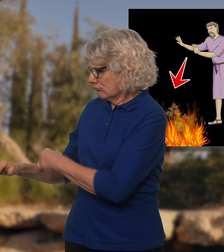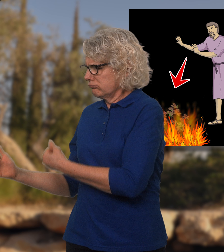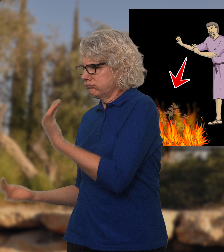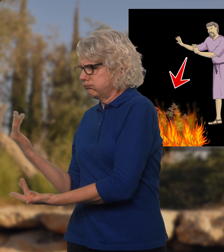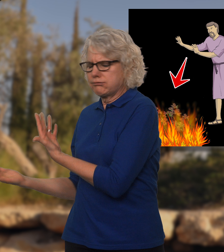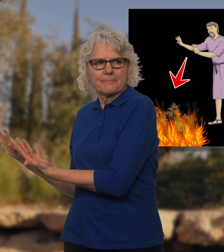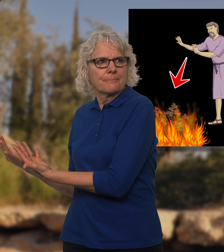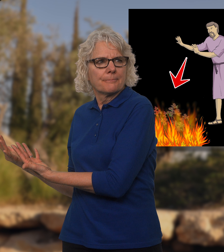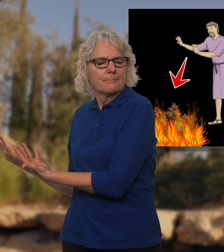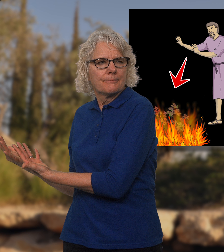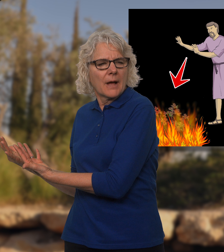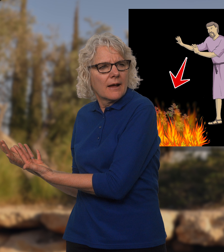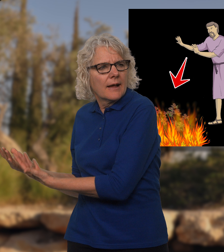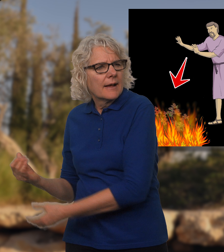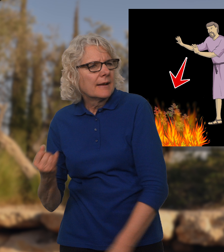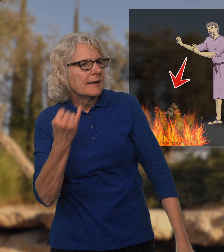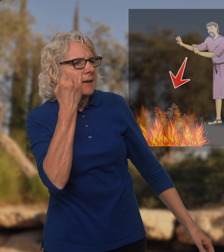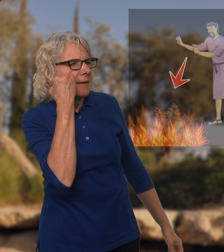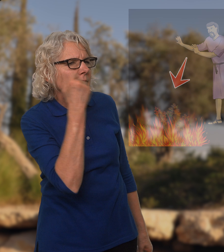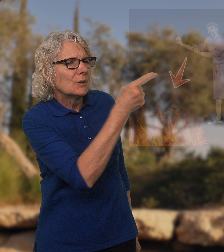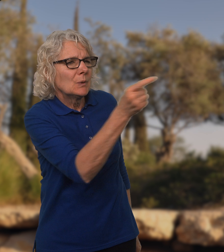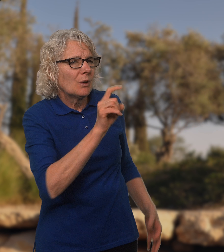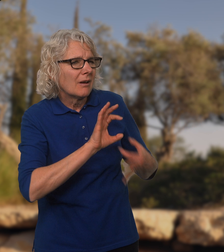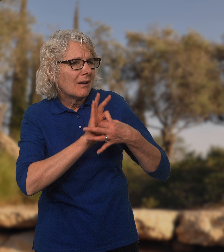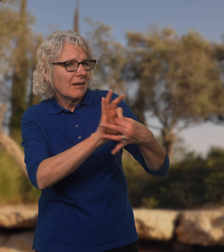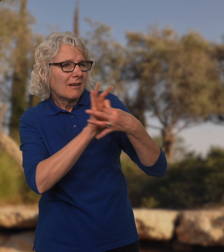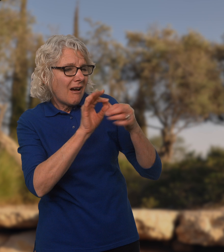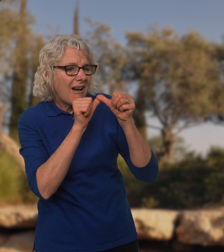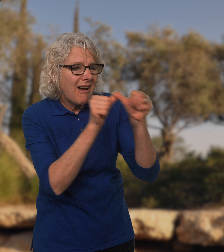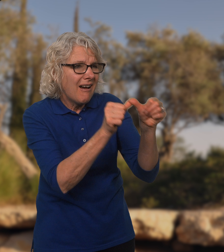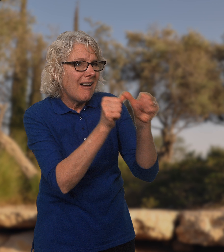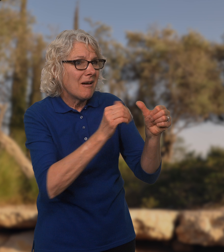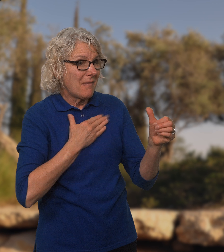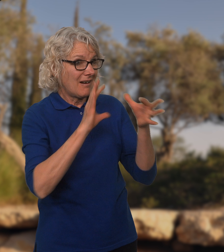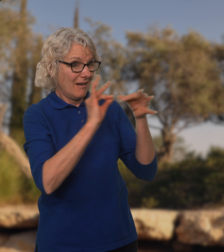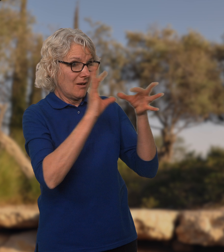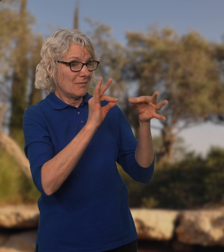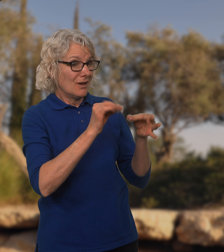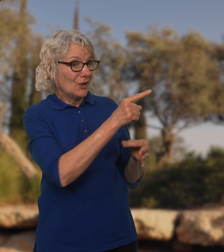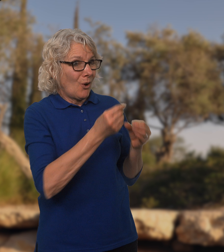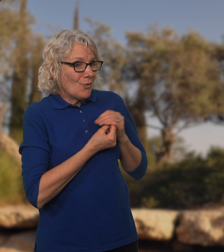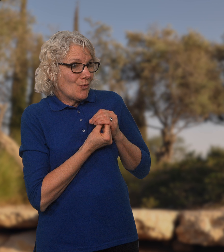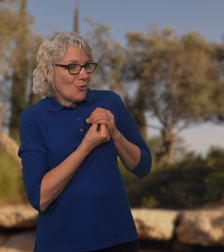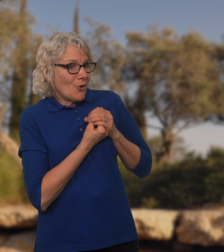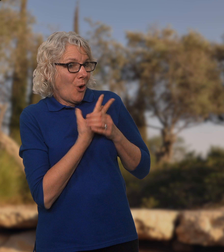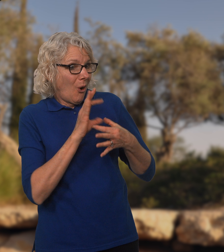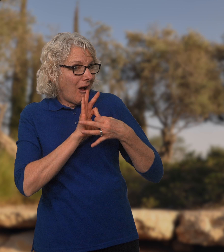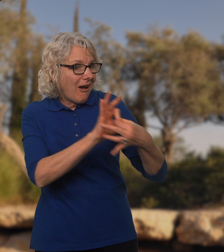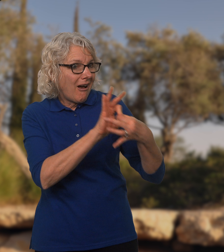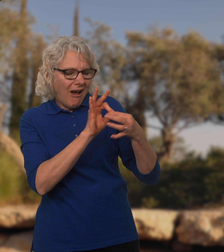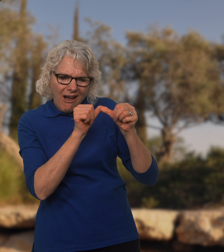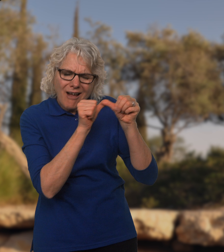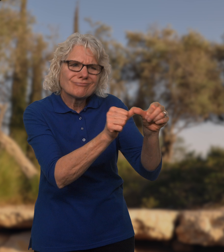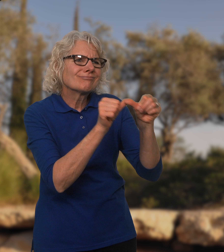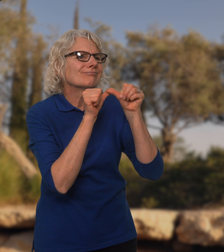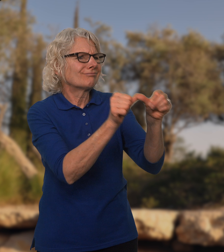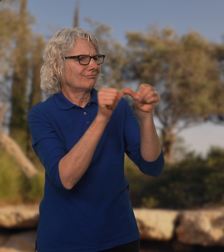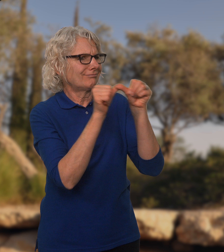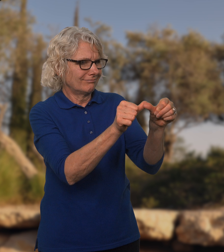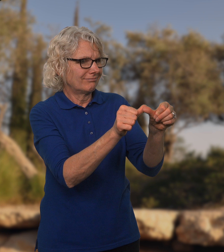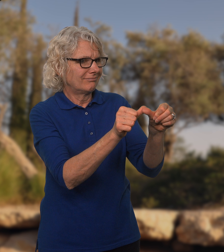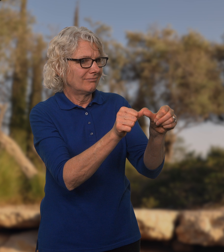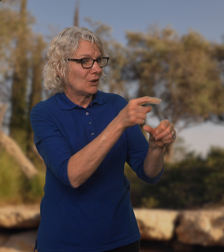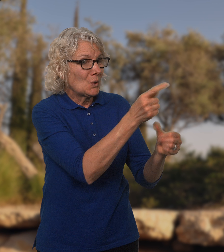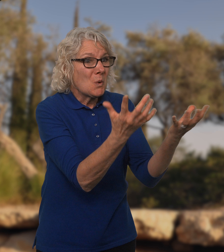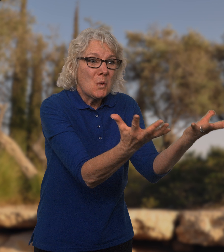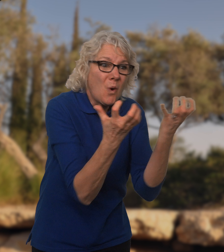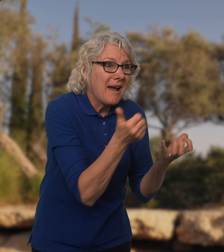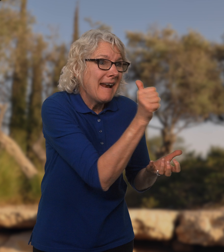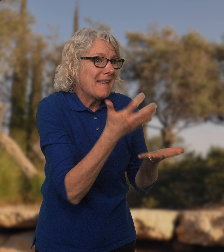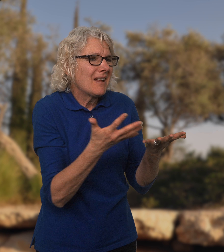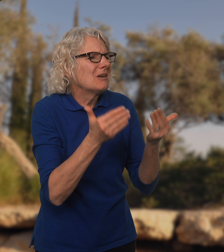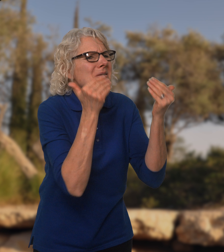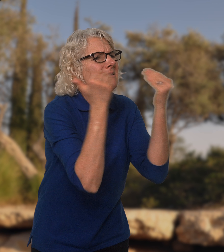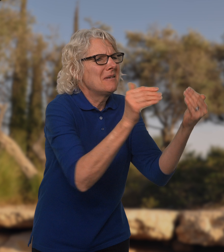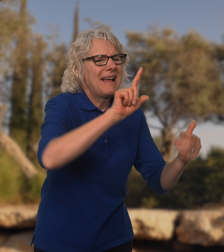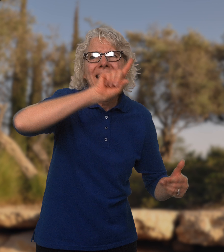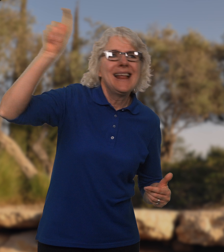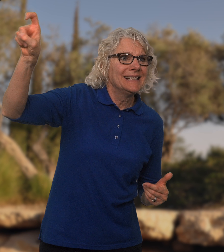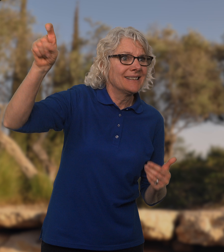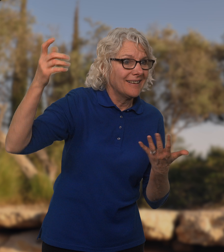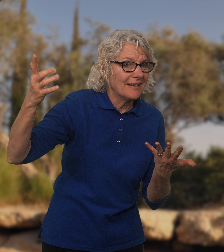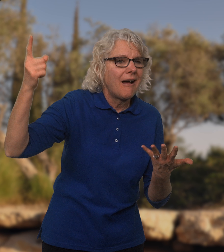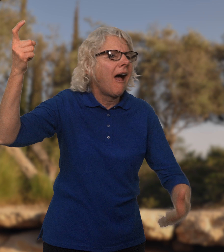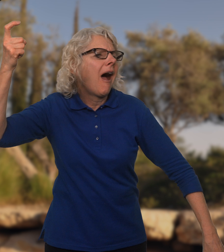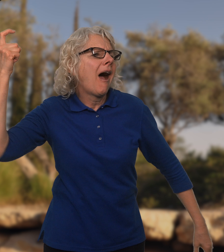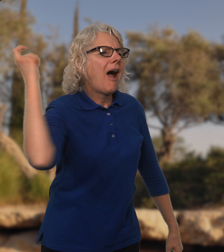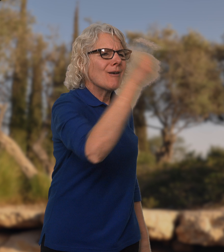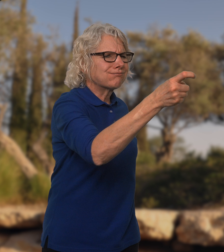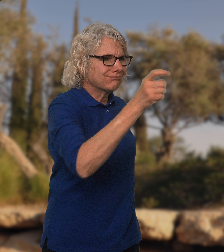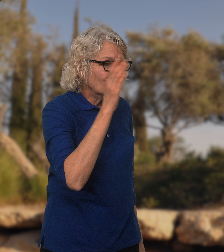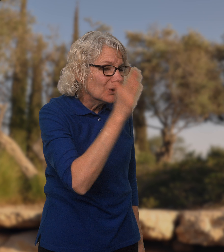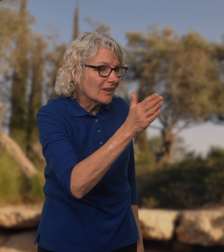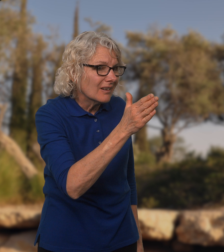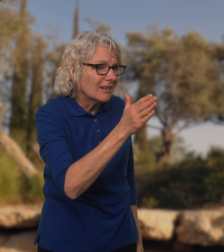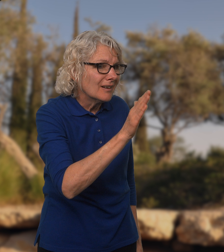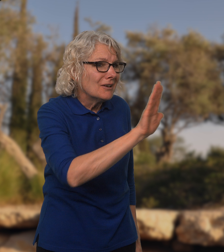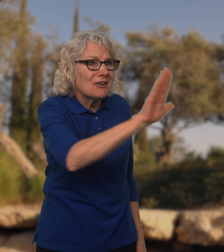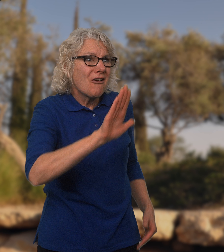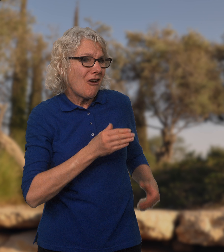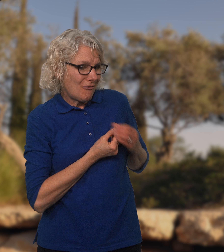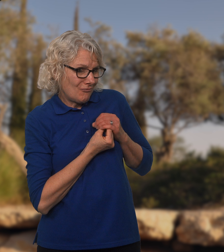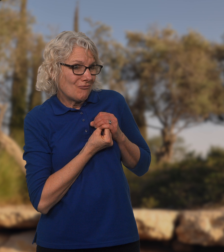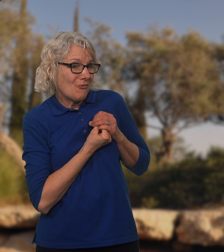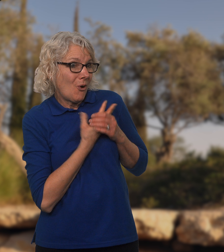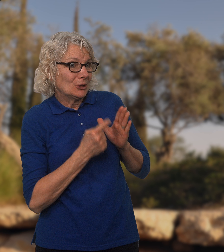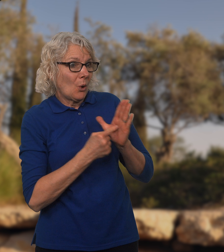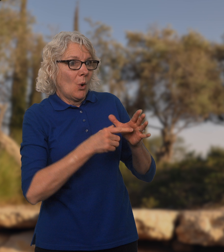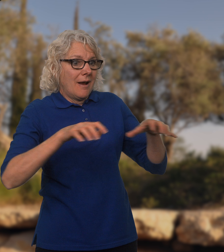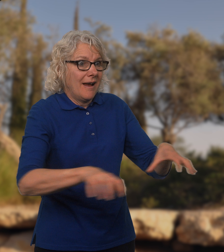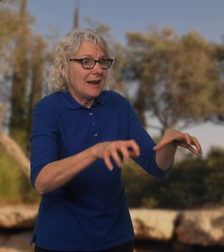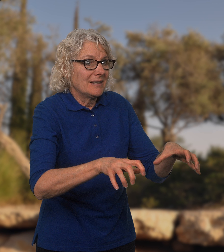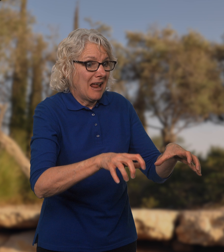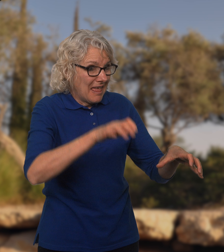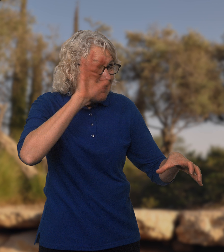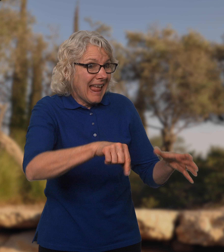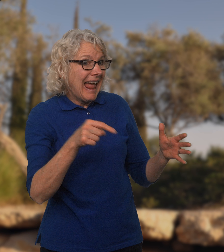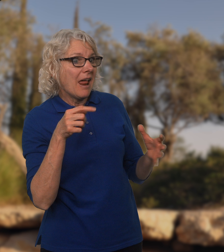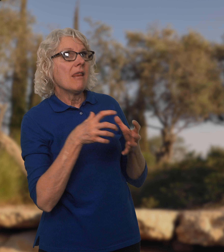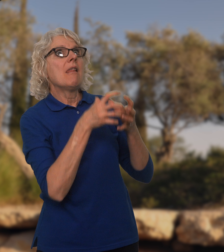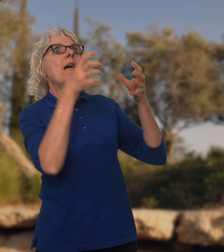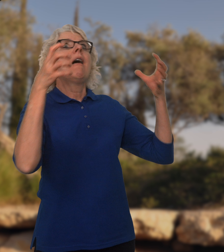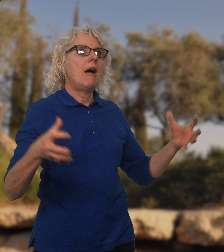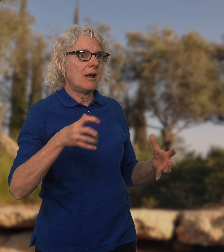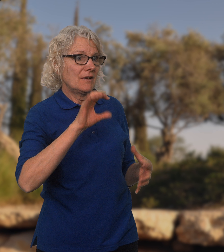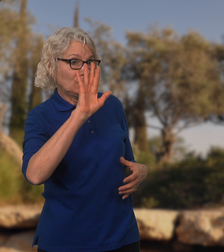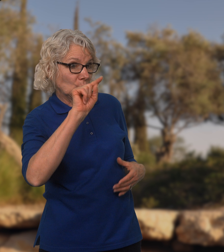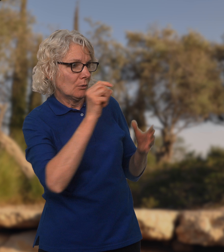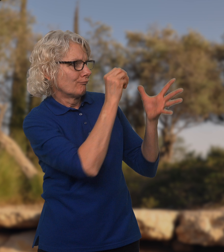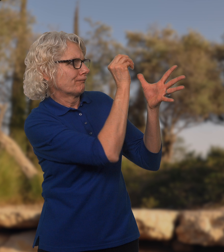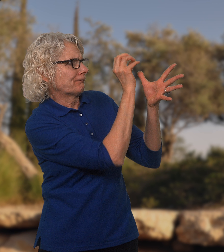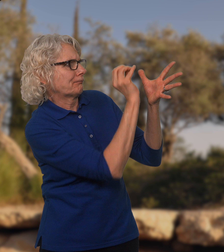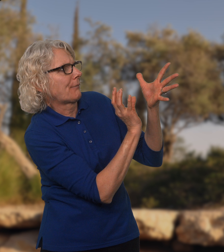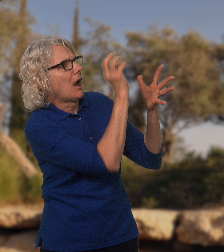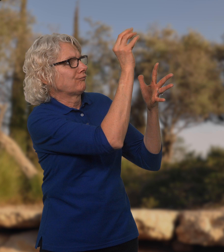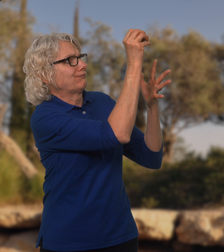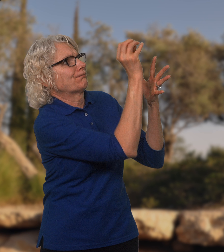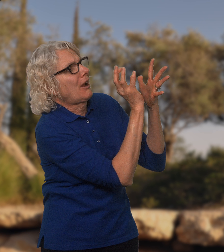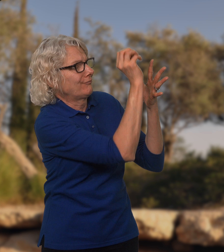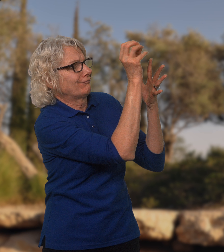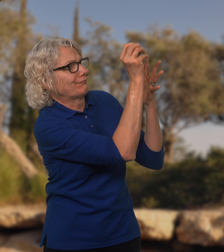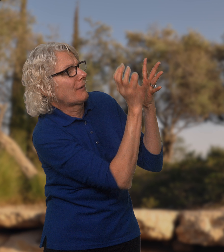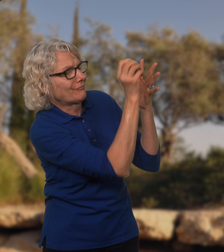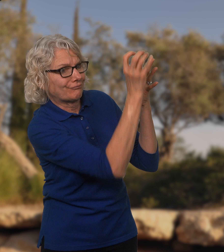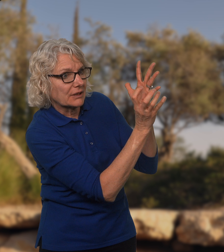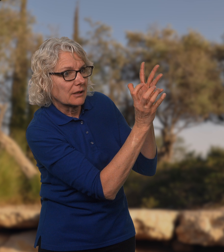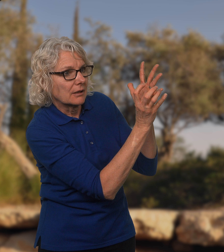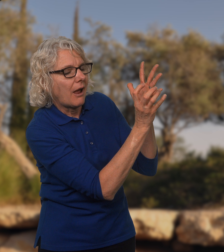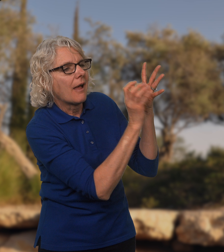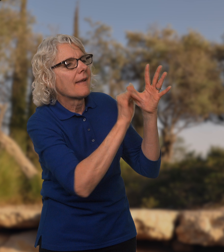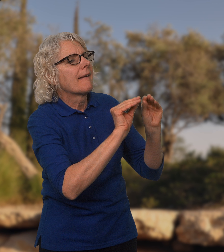If you remain in Me and My words remain in you, ask whatever you wish, and it will be done for you.